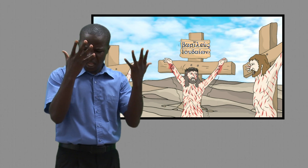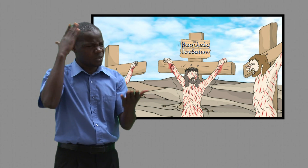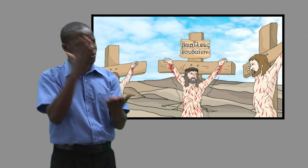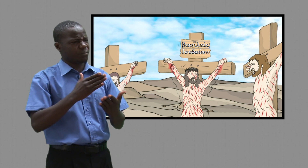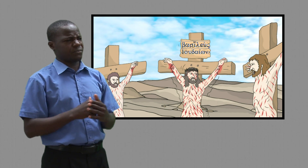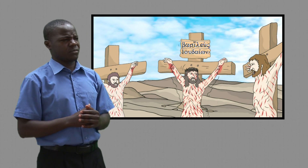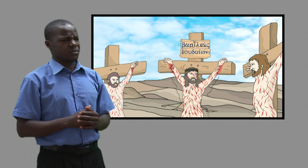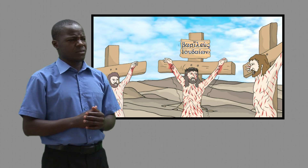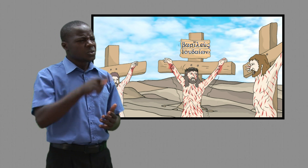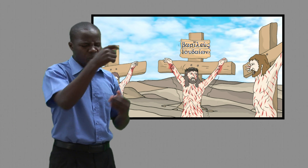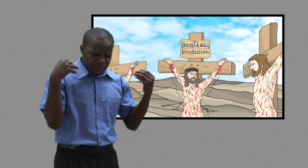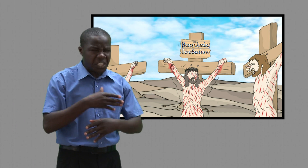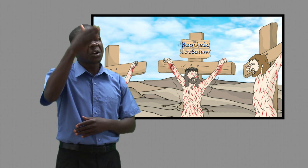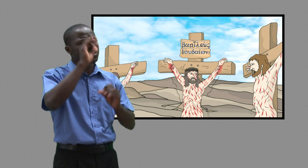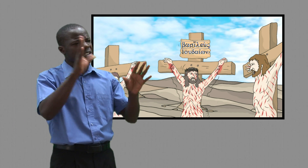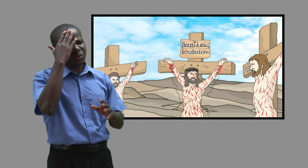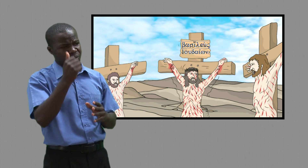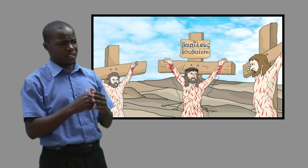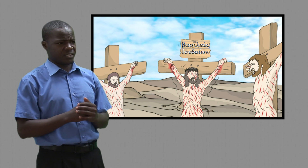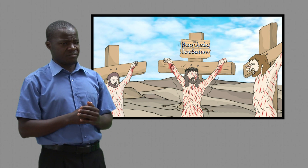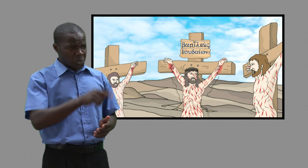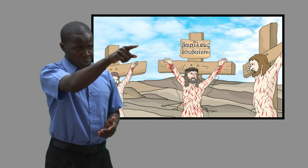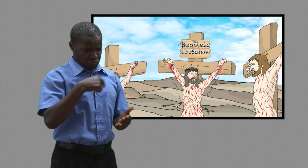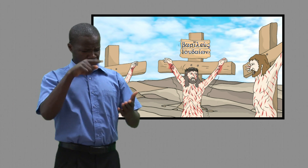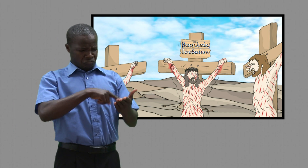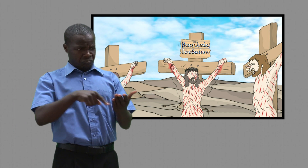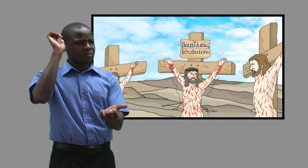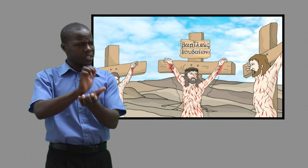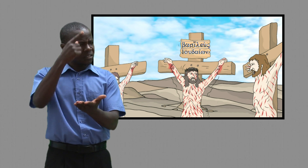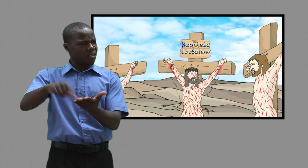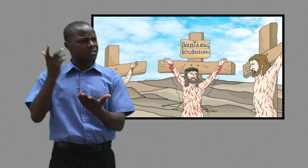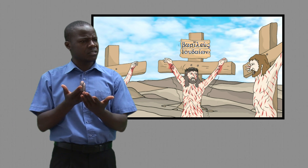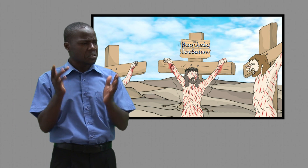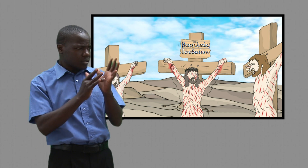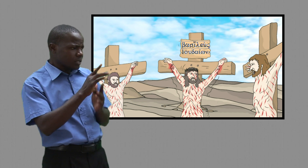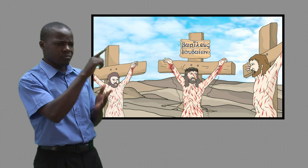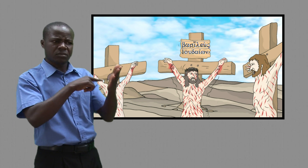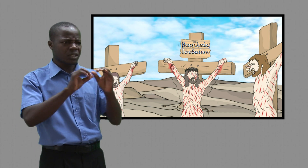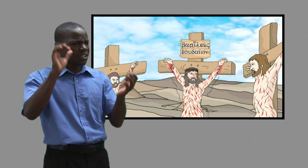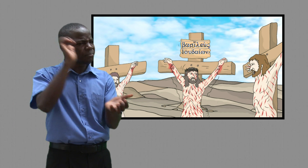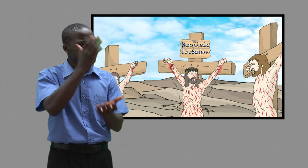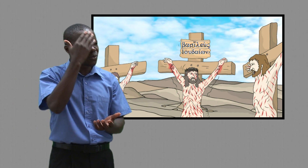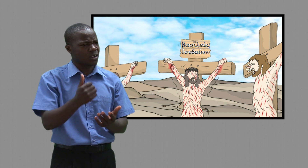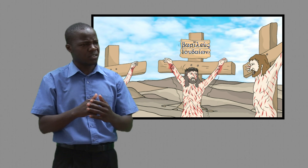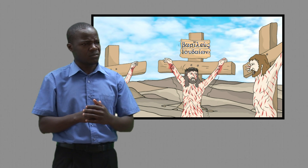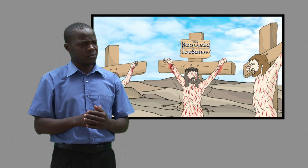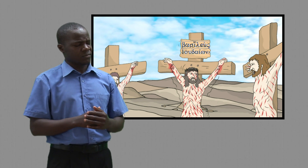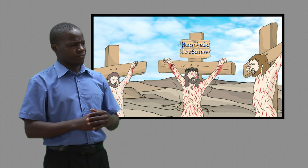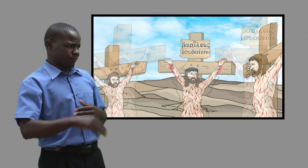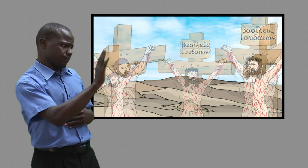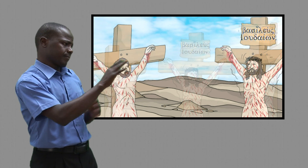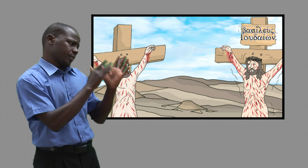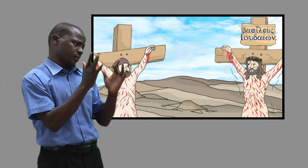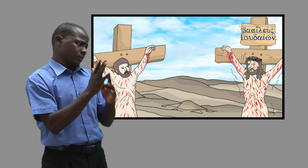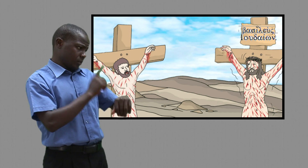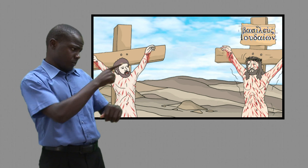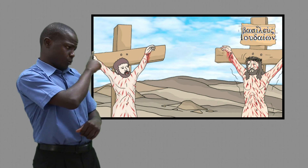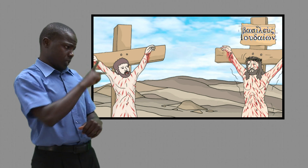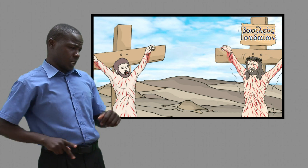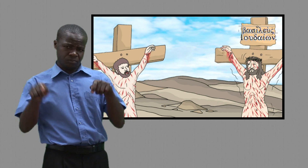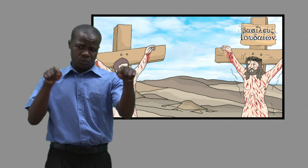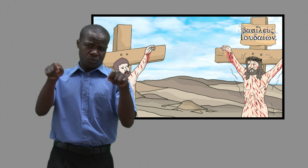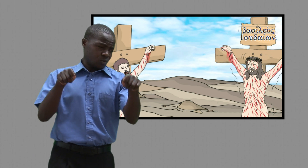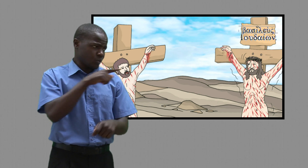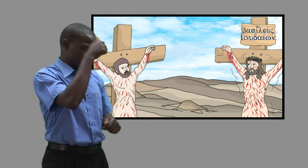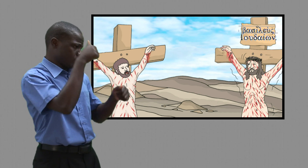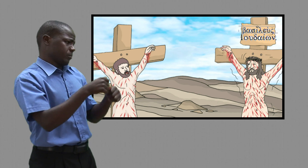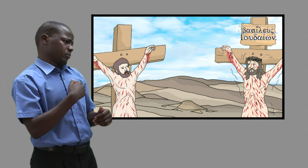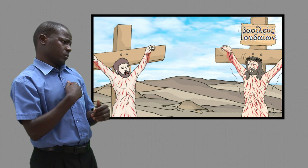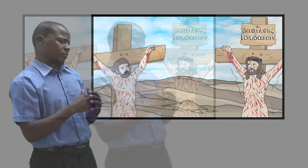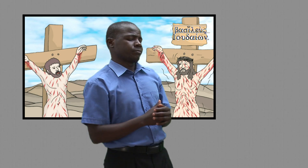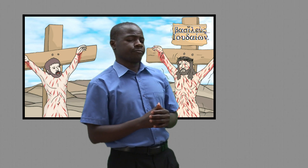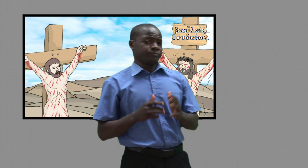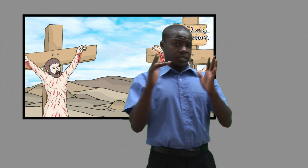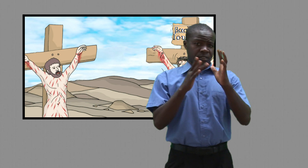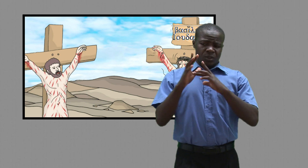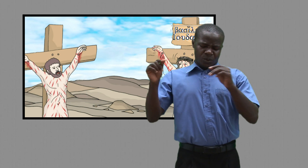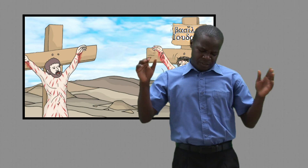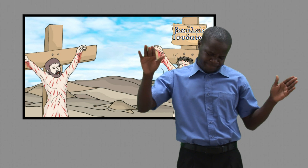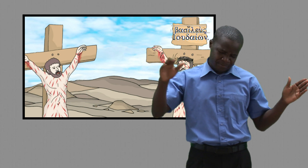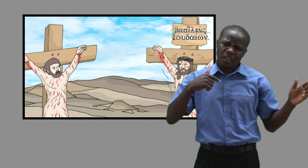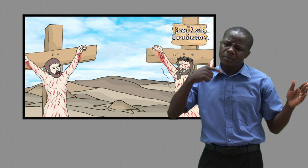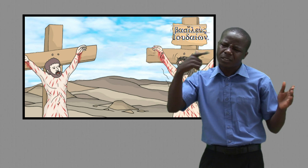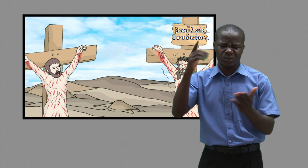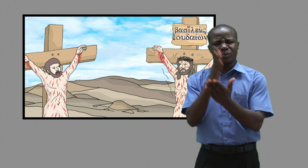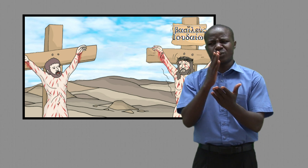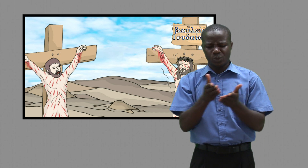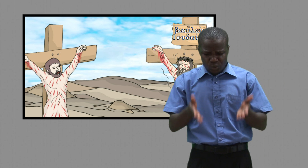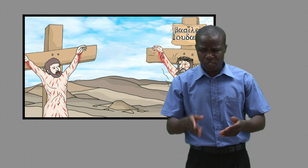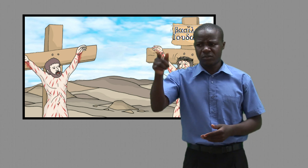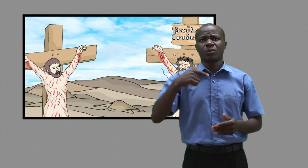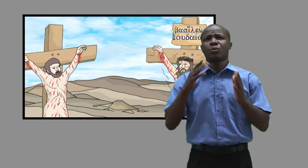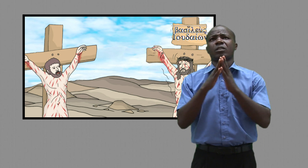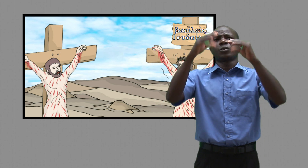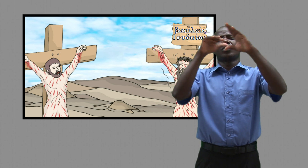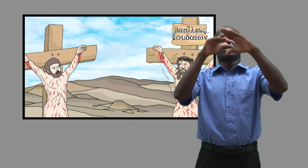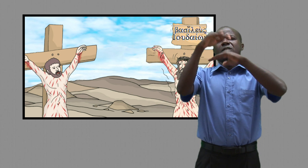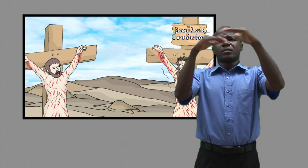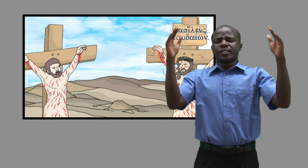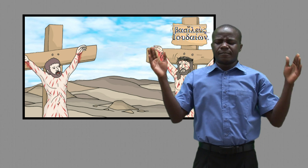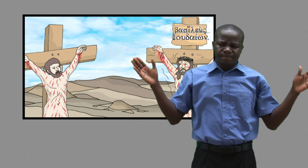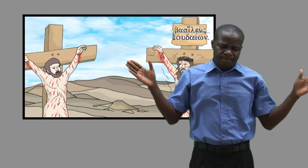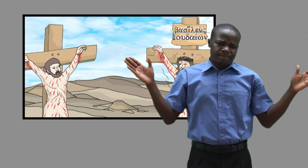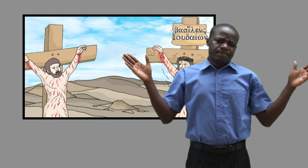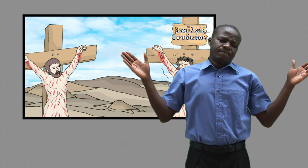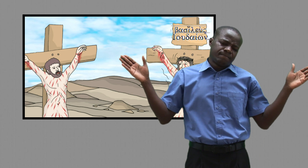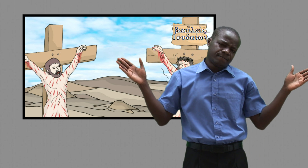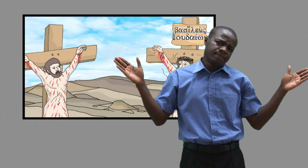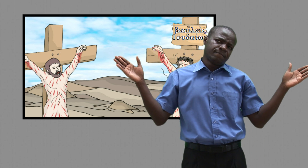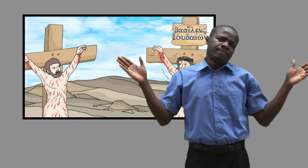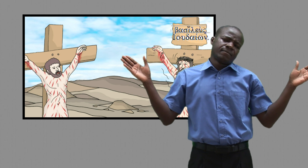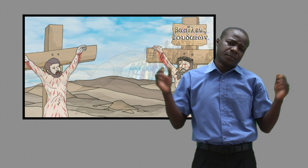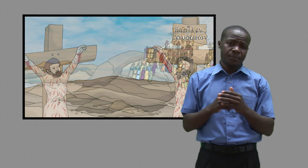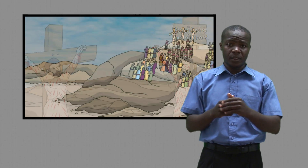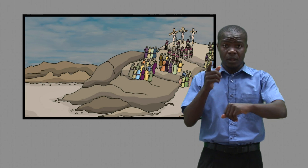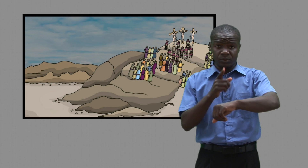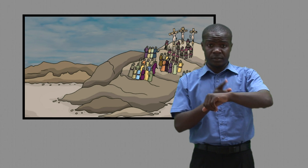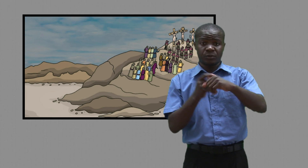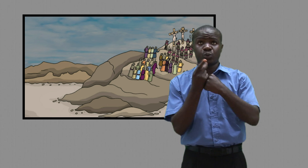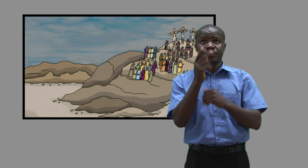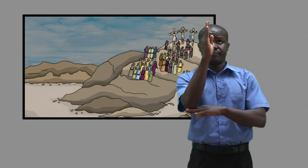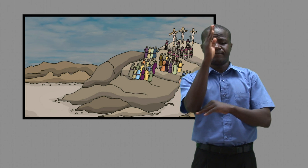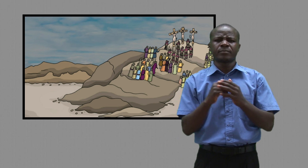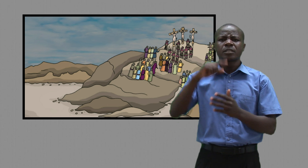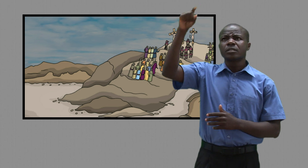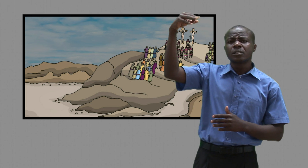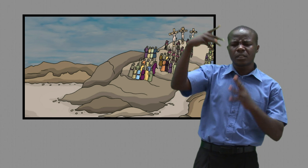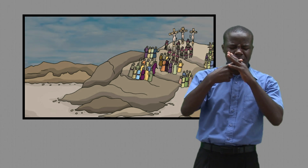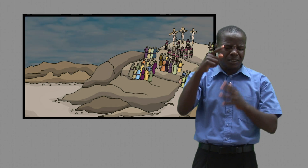Let God deliver Him now if He wants Him.